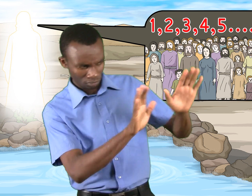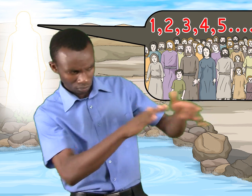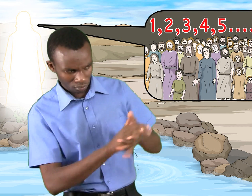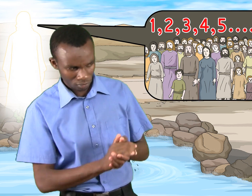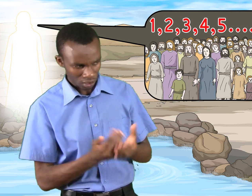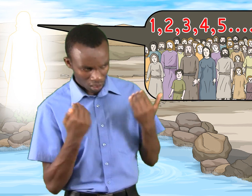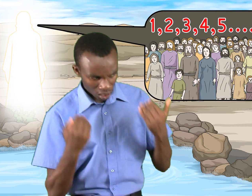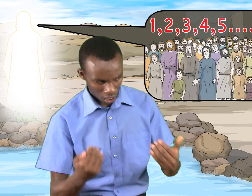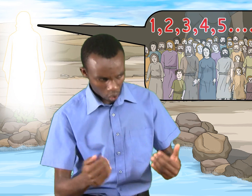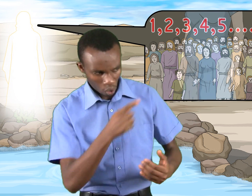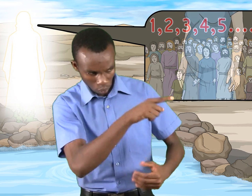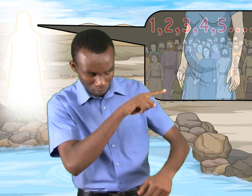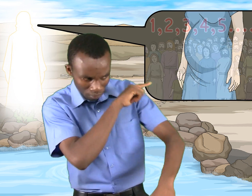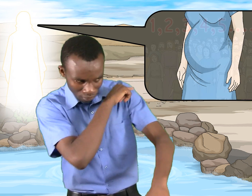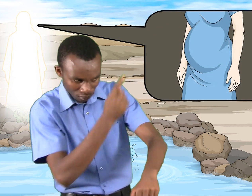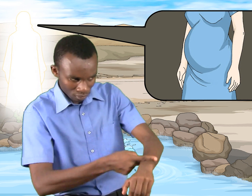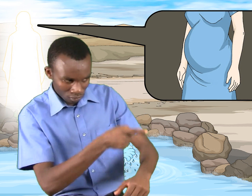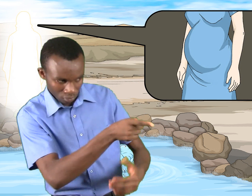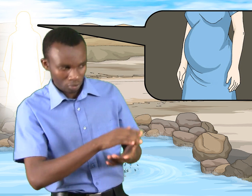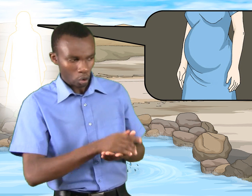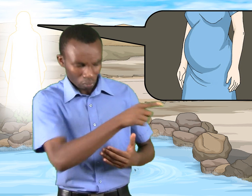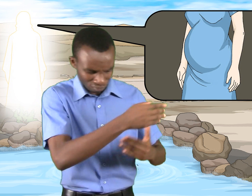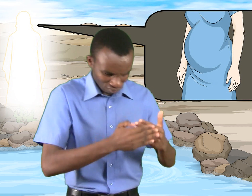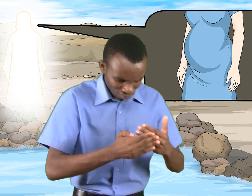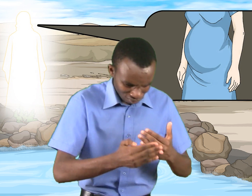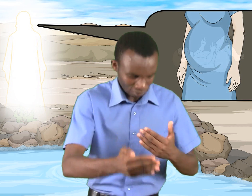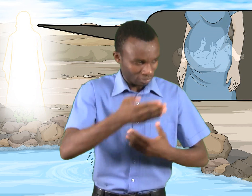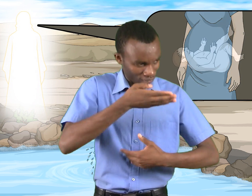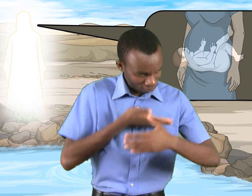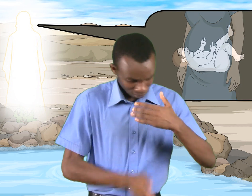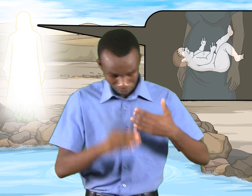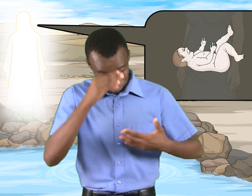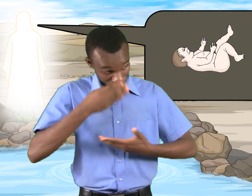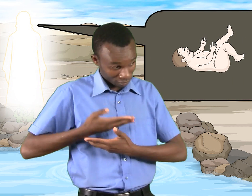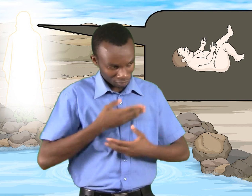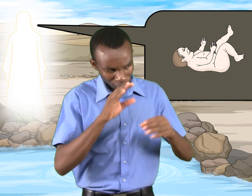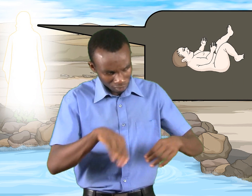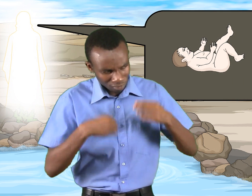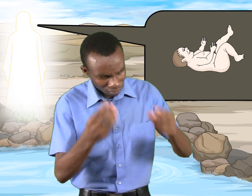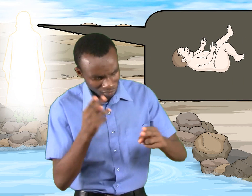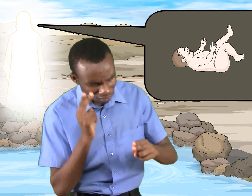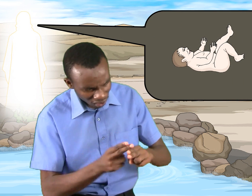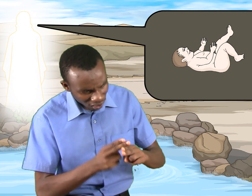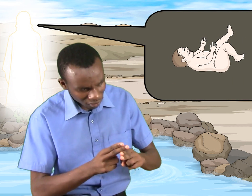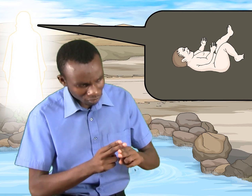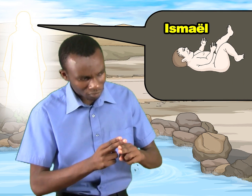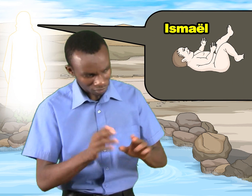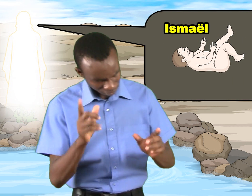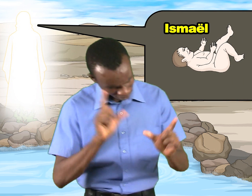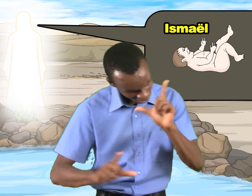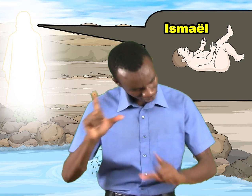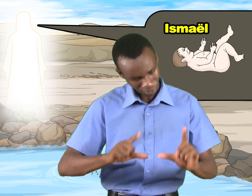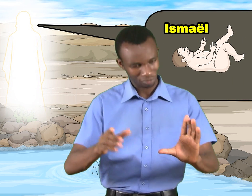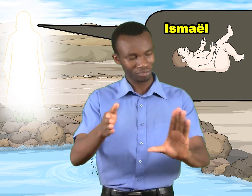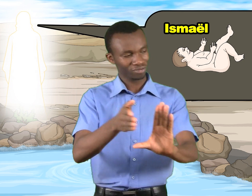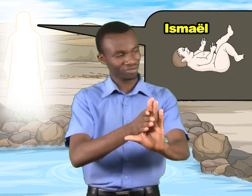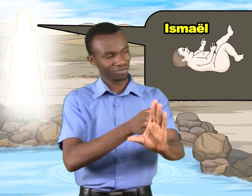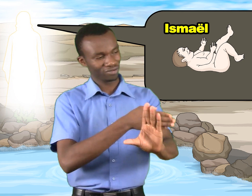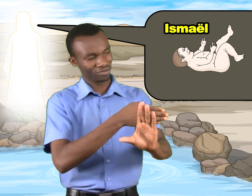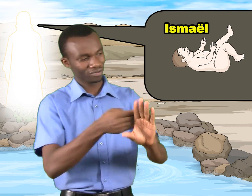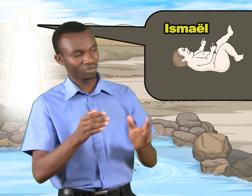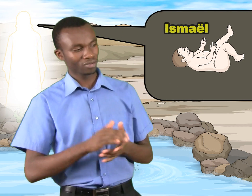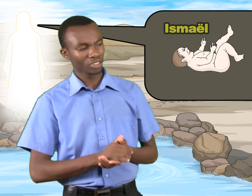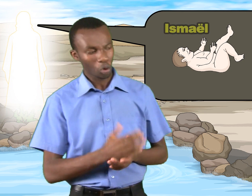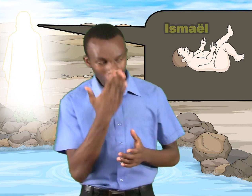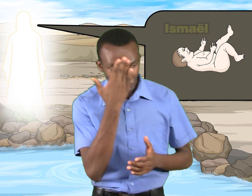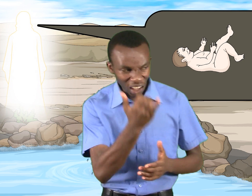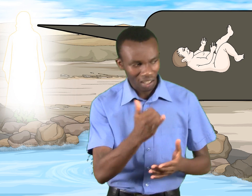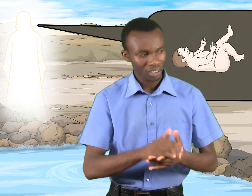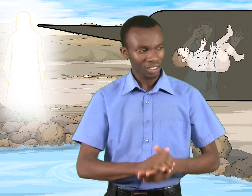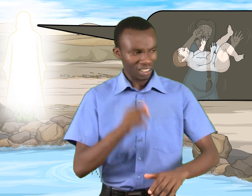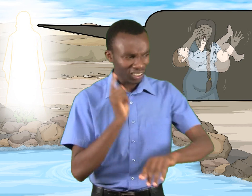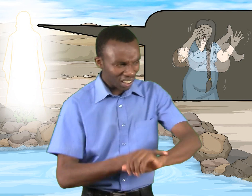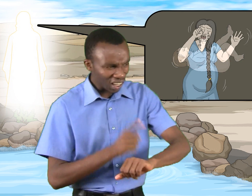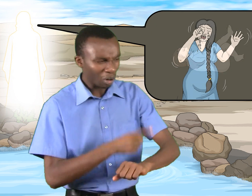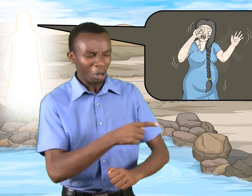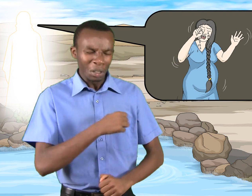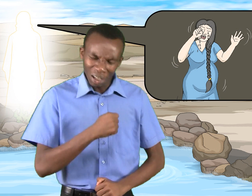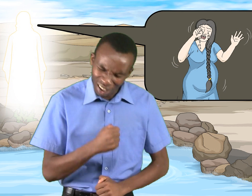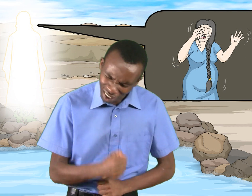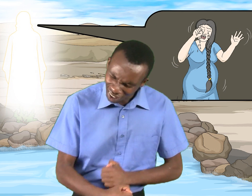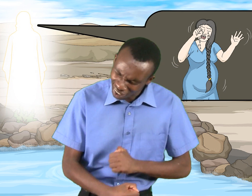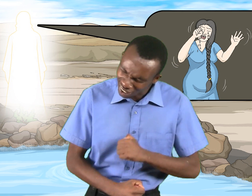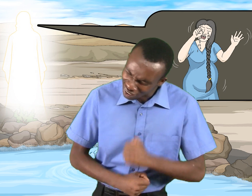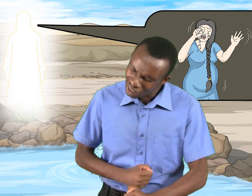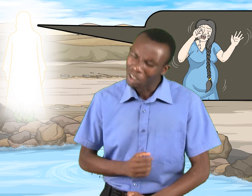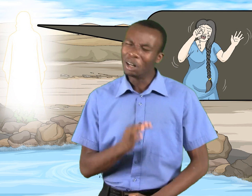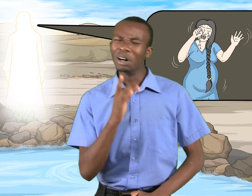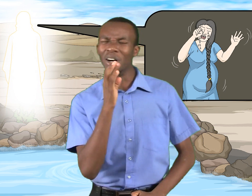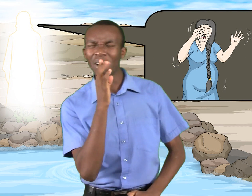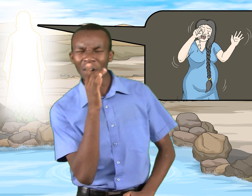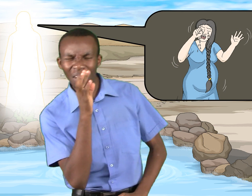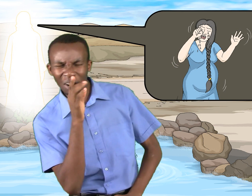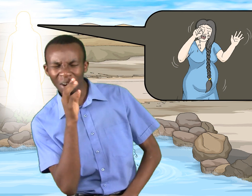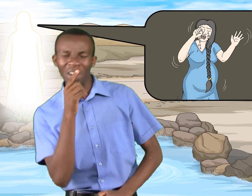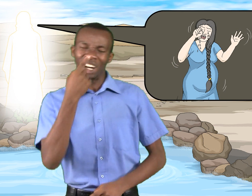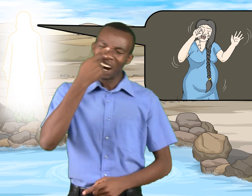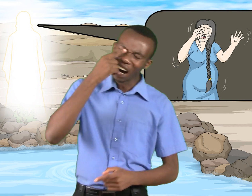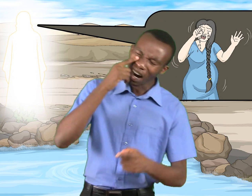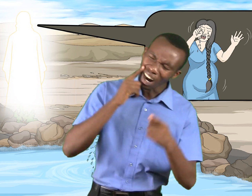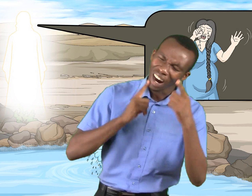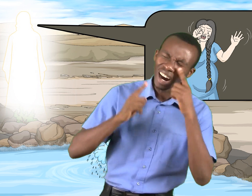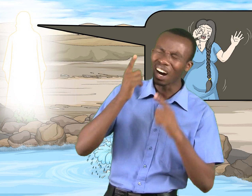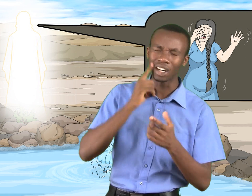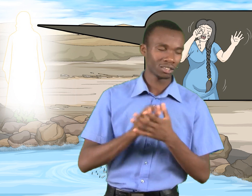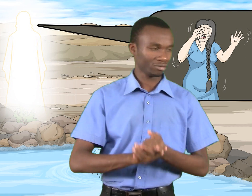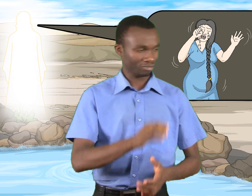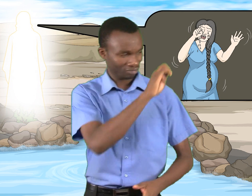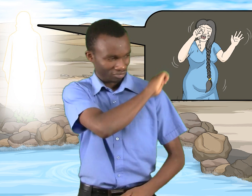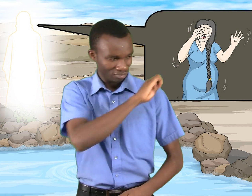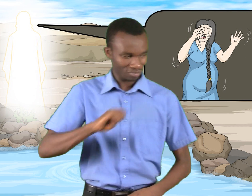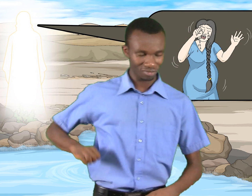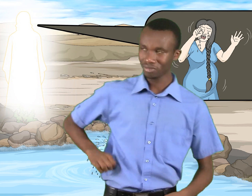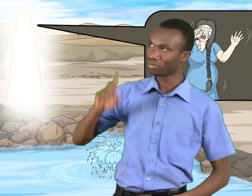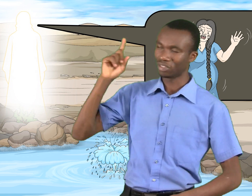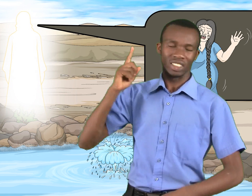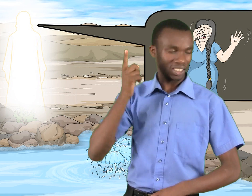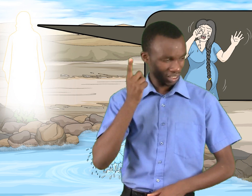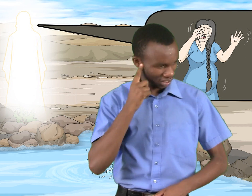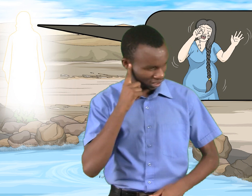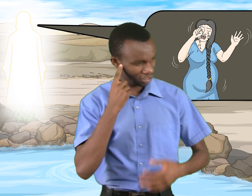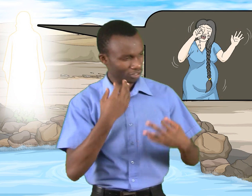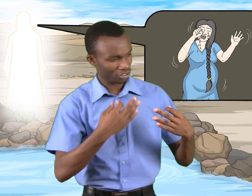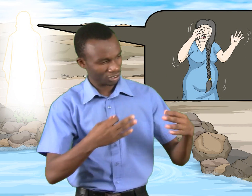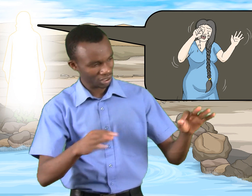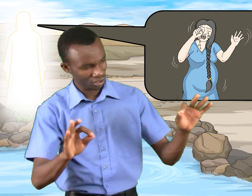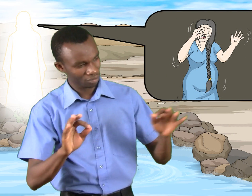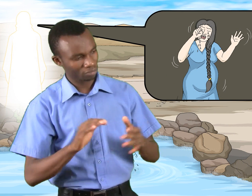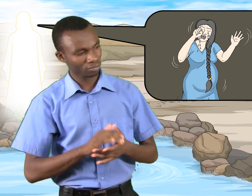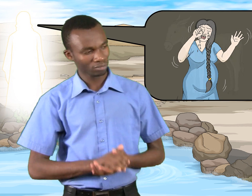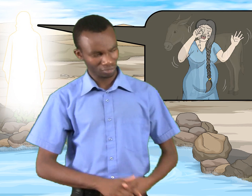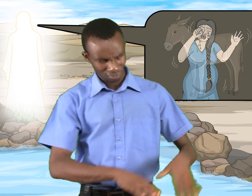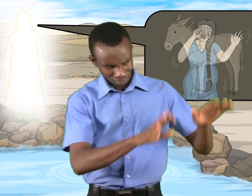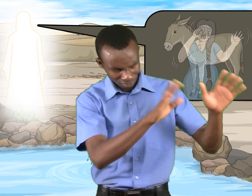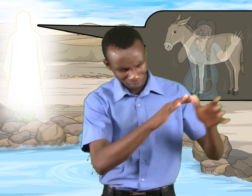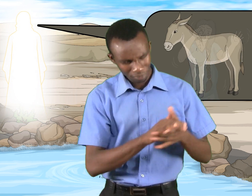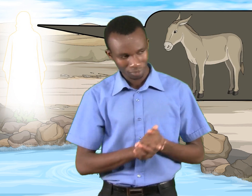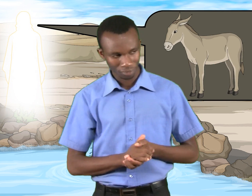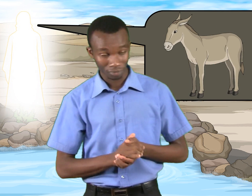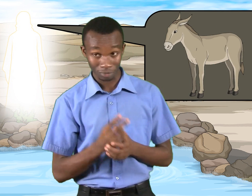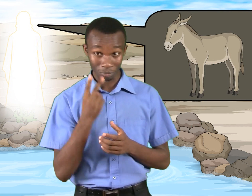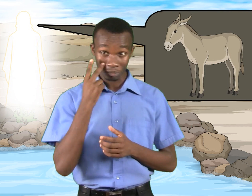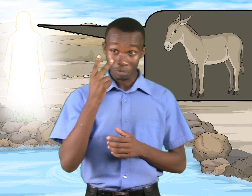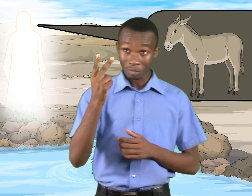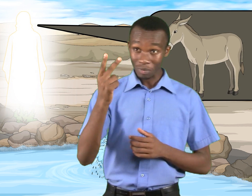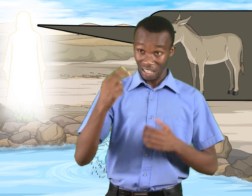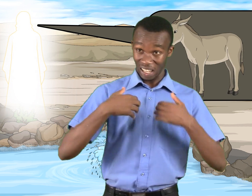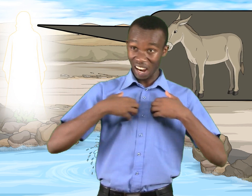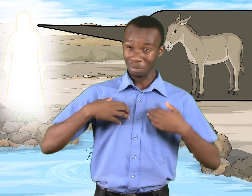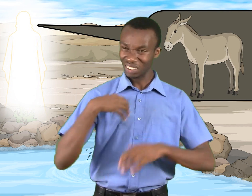The angel of the LORD proceeded: “Behold, you have conceived and will bear a son. And you shall name him Ishmael, for the LORD has heard your cry of affliction.